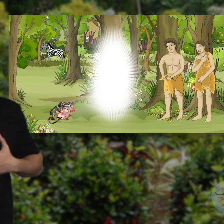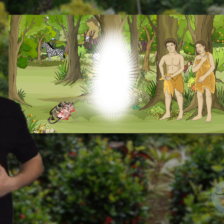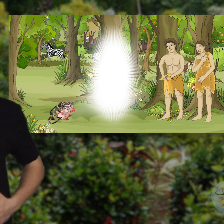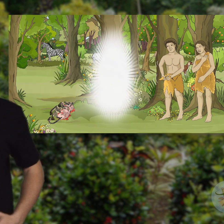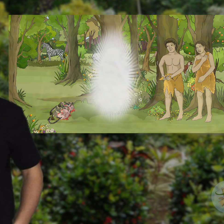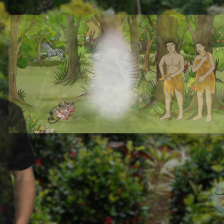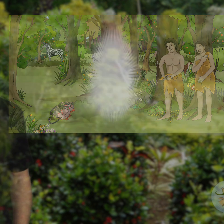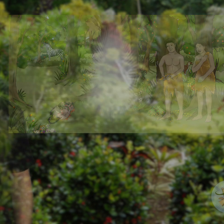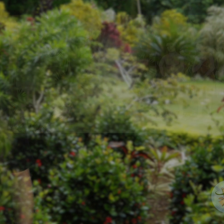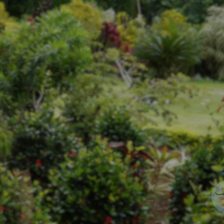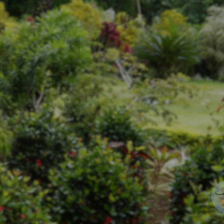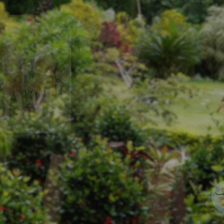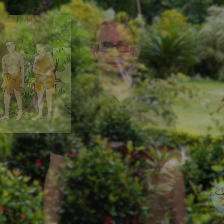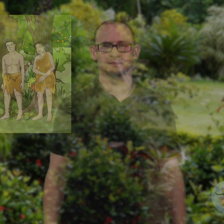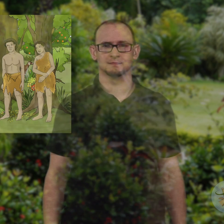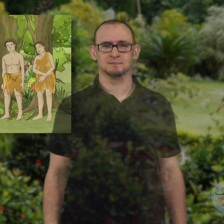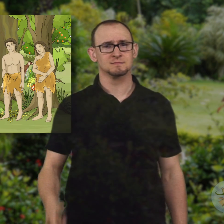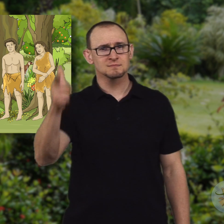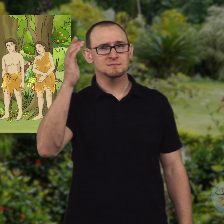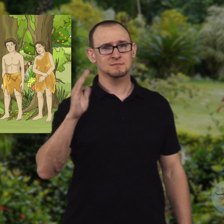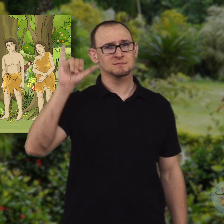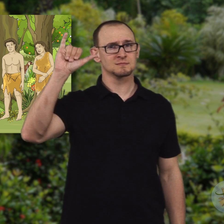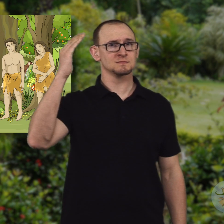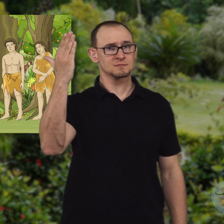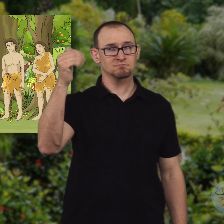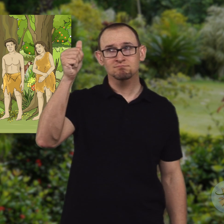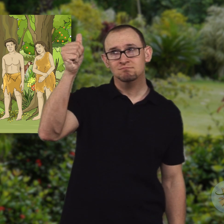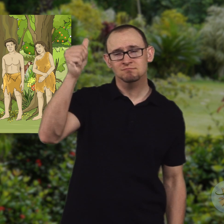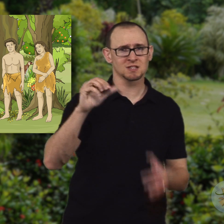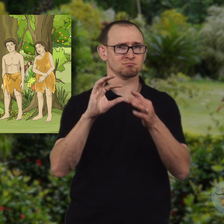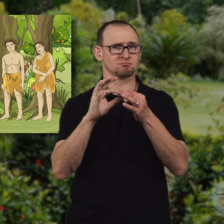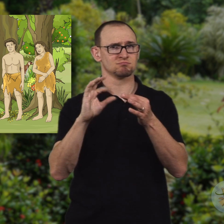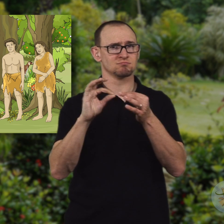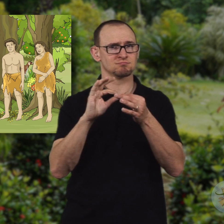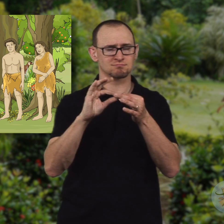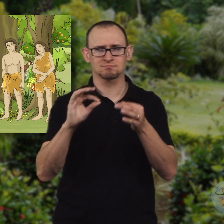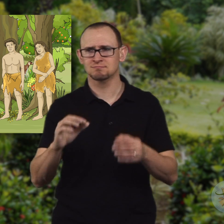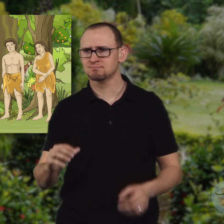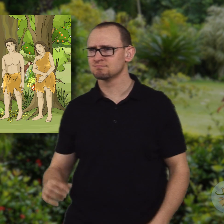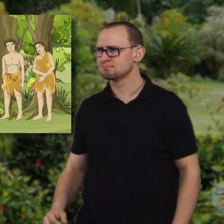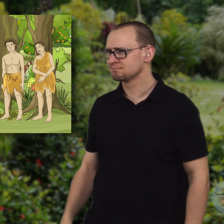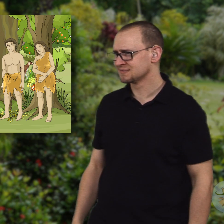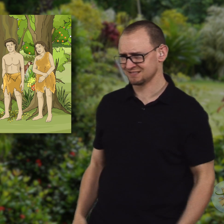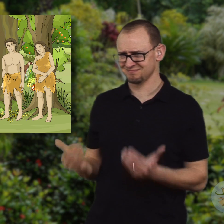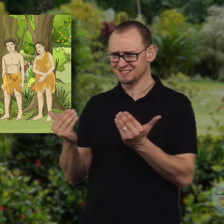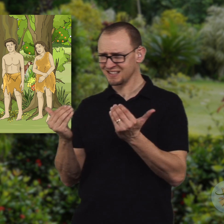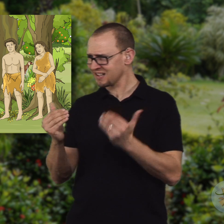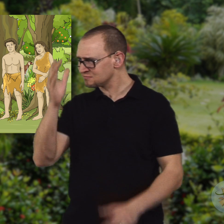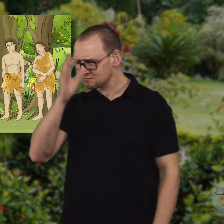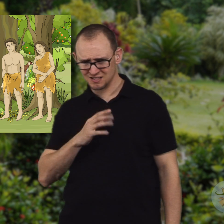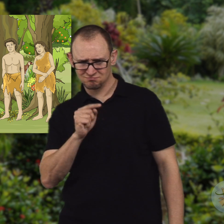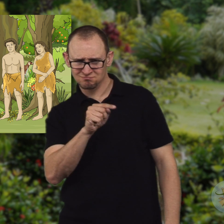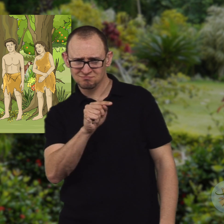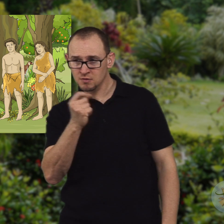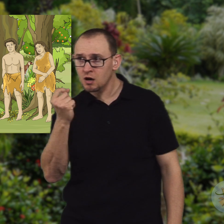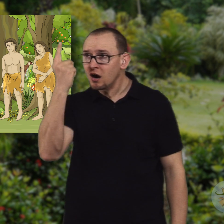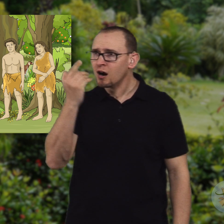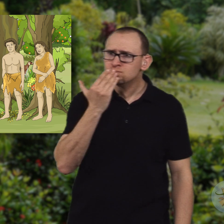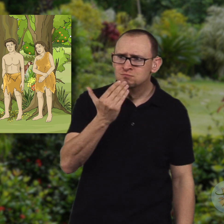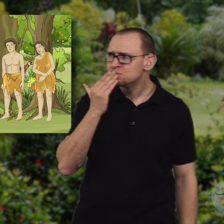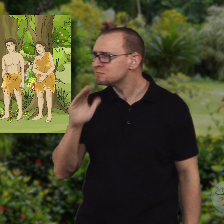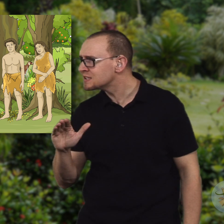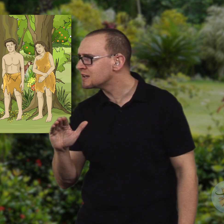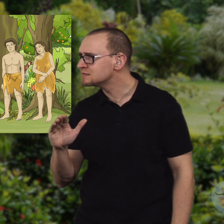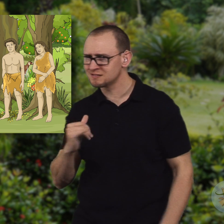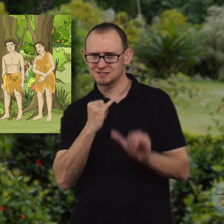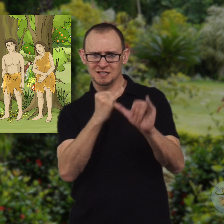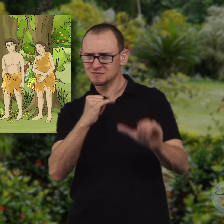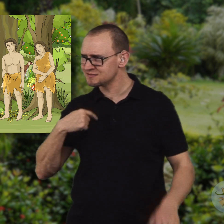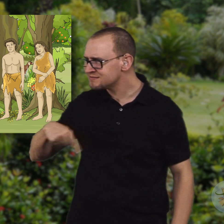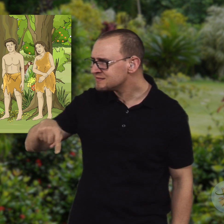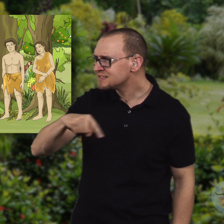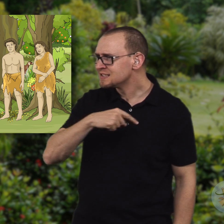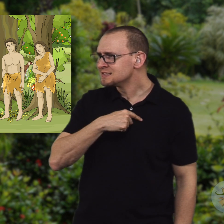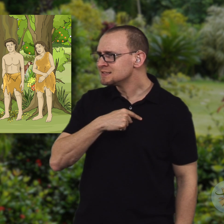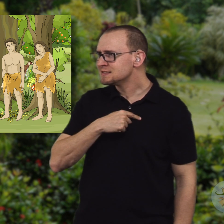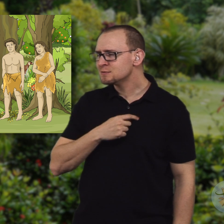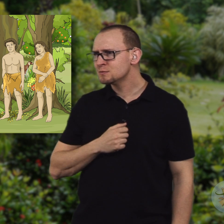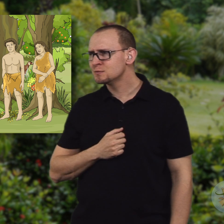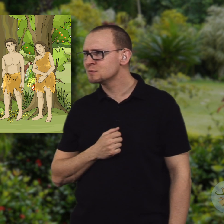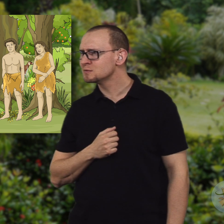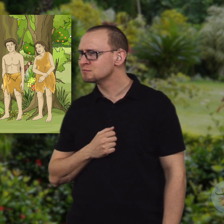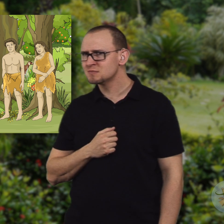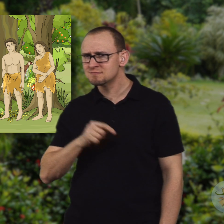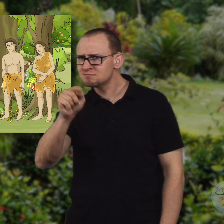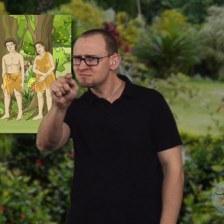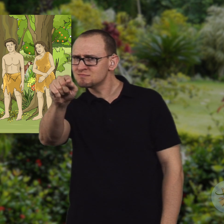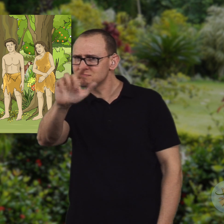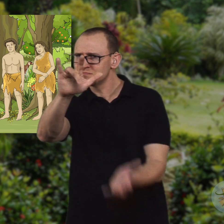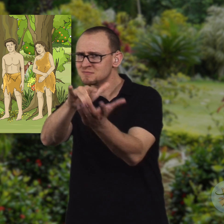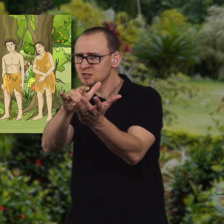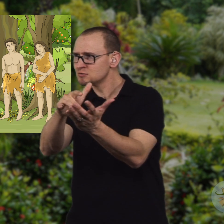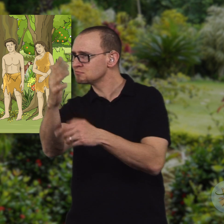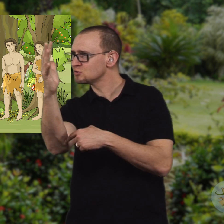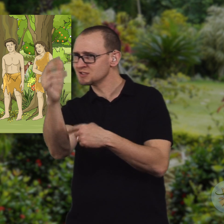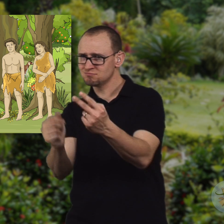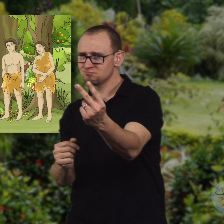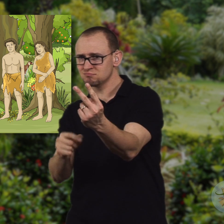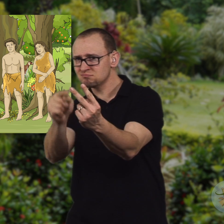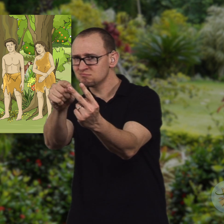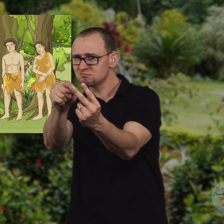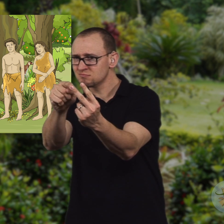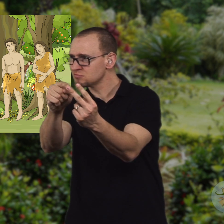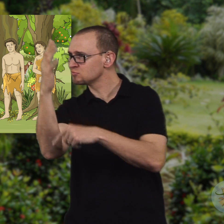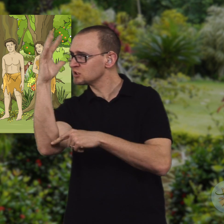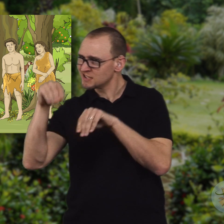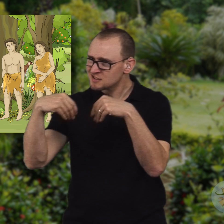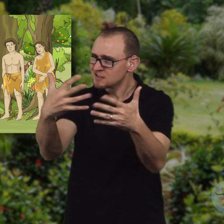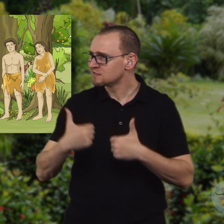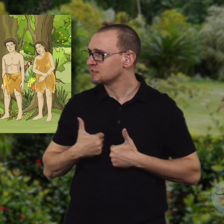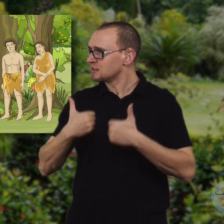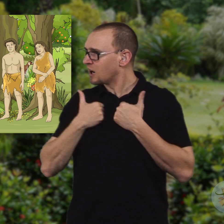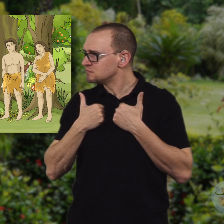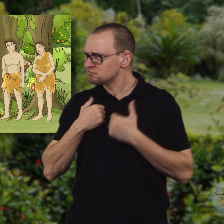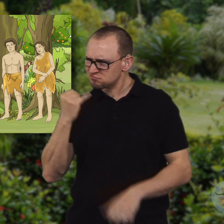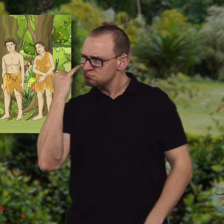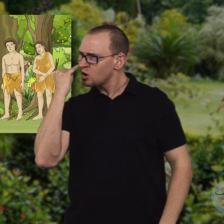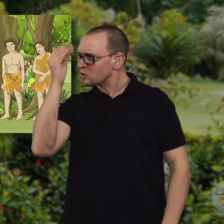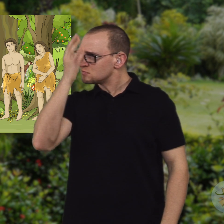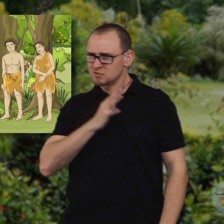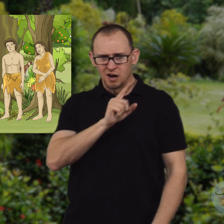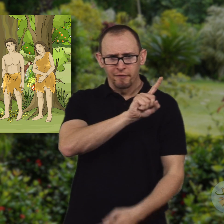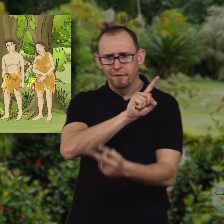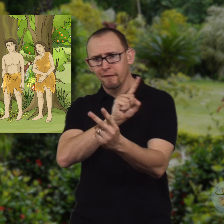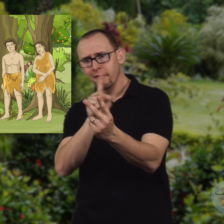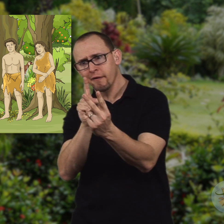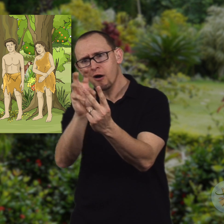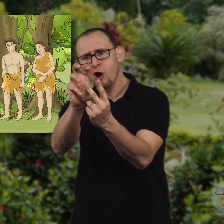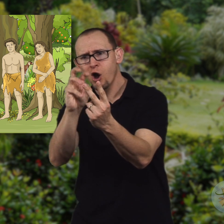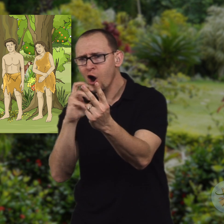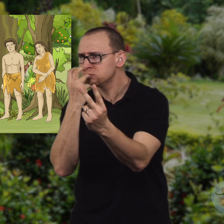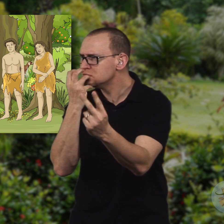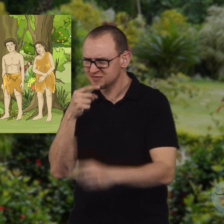Then the LORD God said, “Behold, the man has become like one of Us, knowing good and evil.